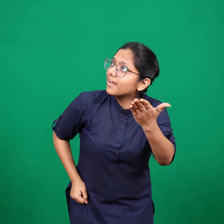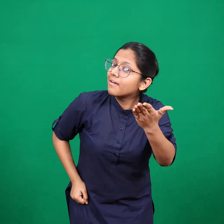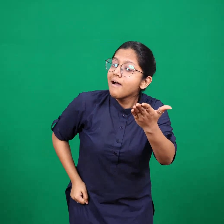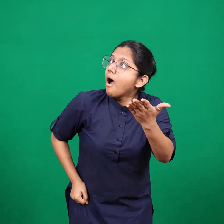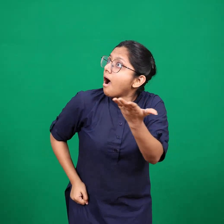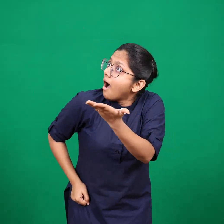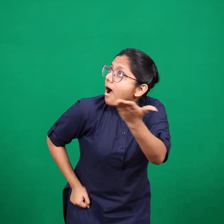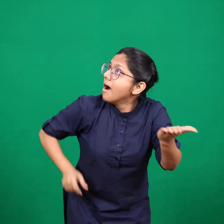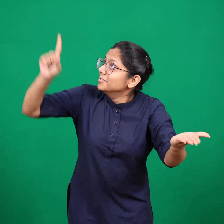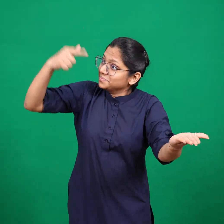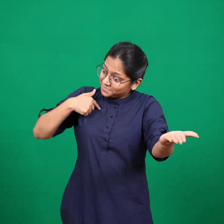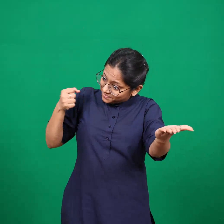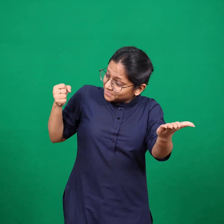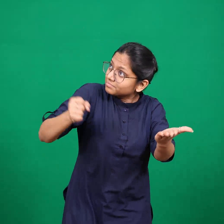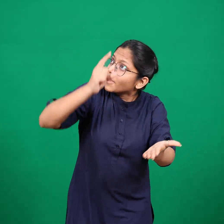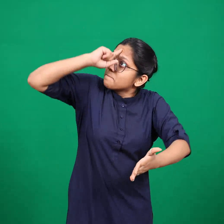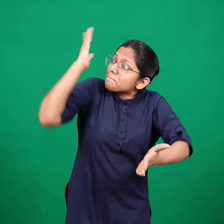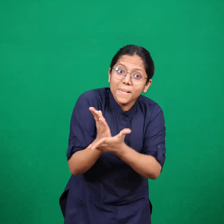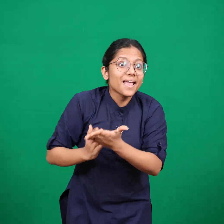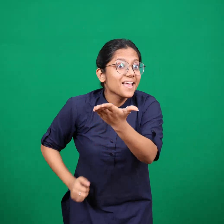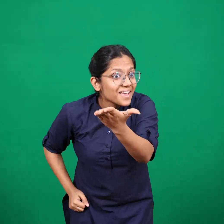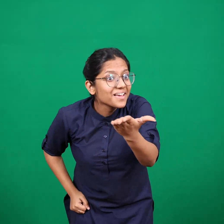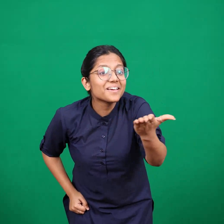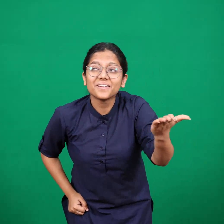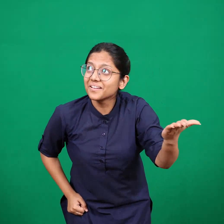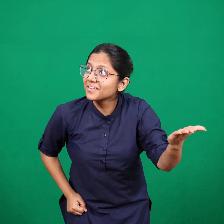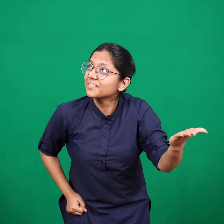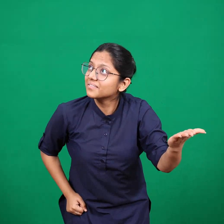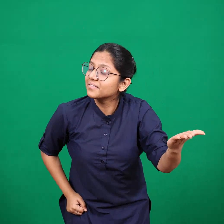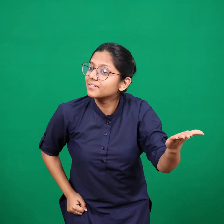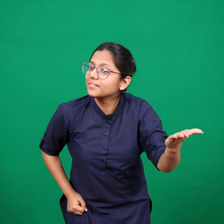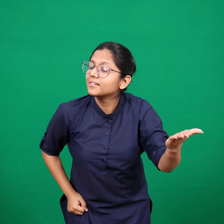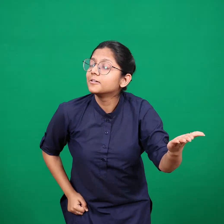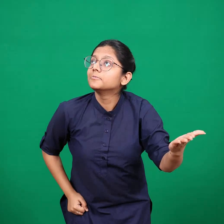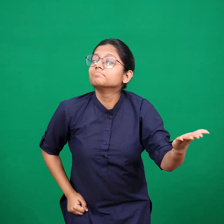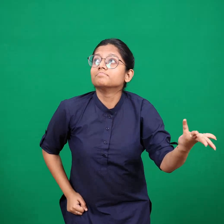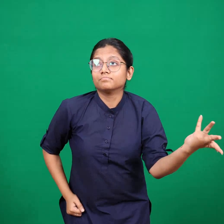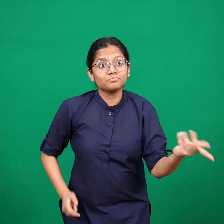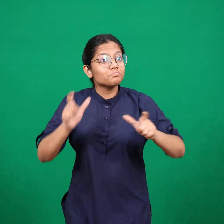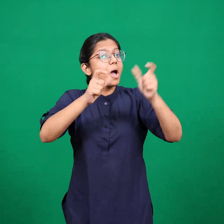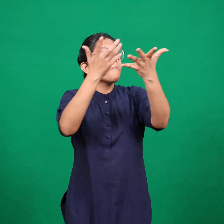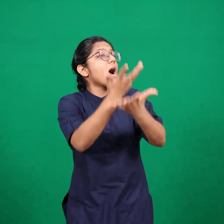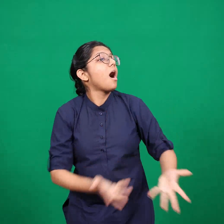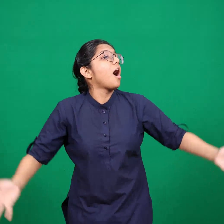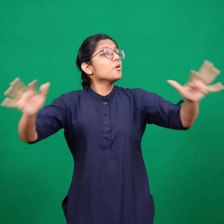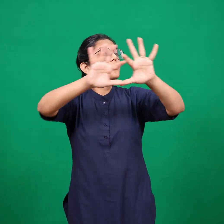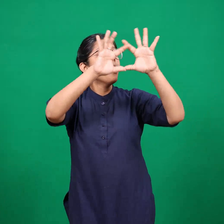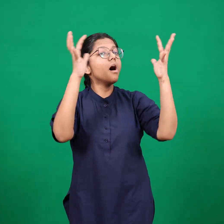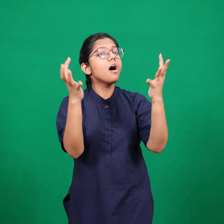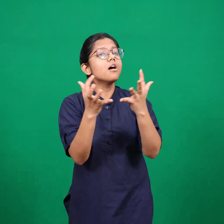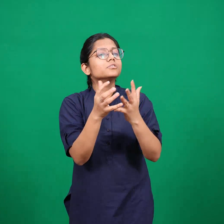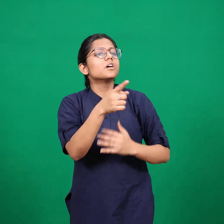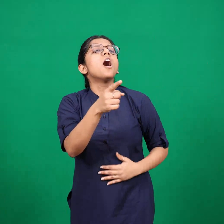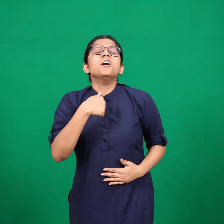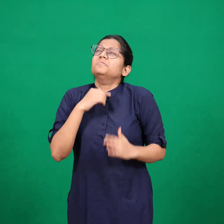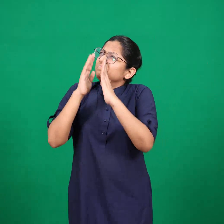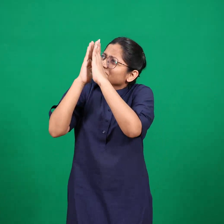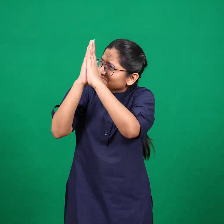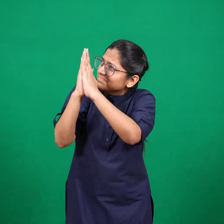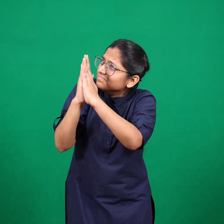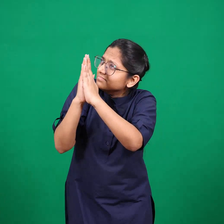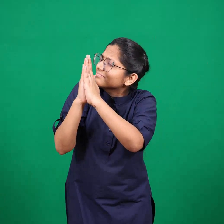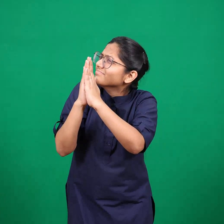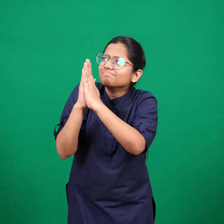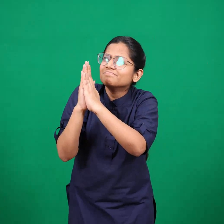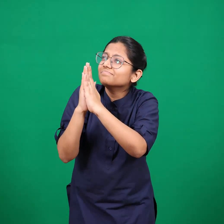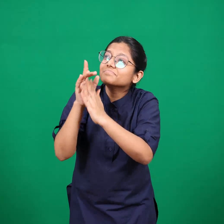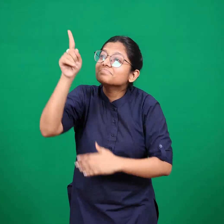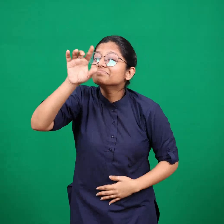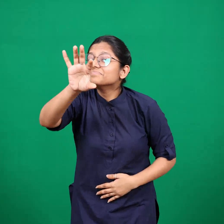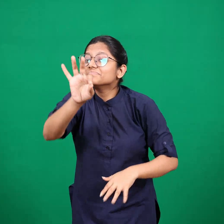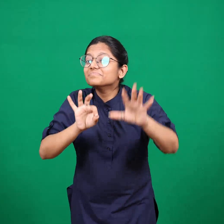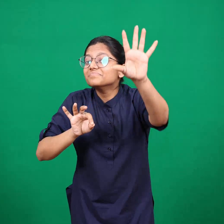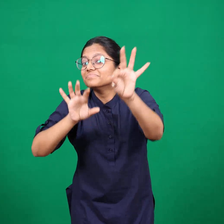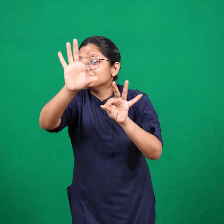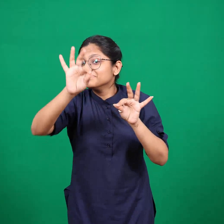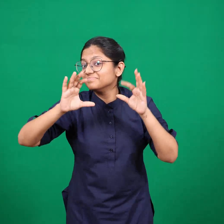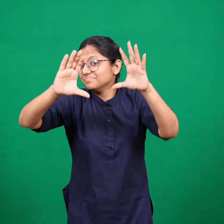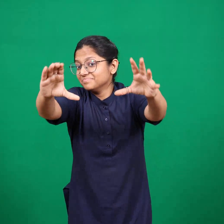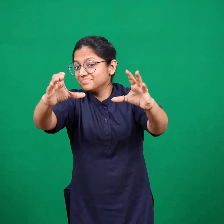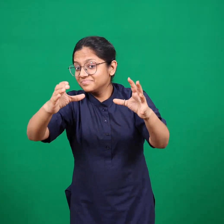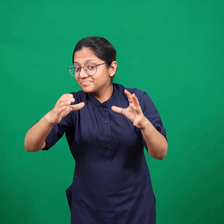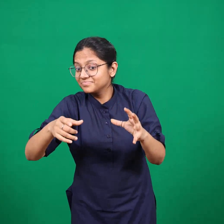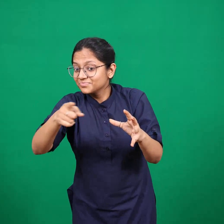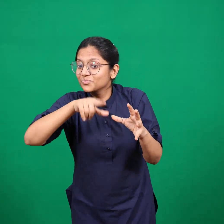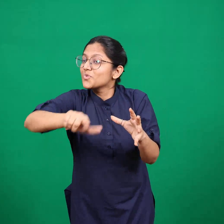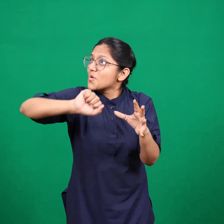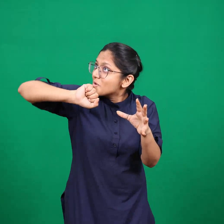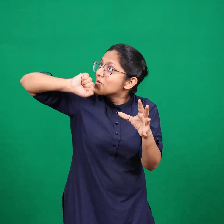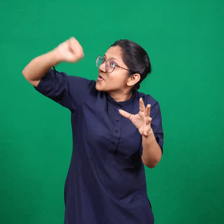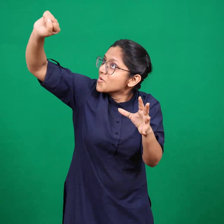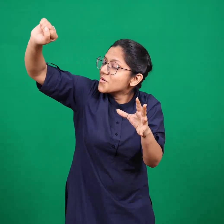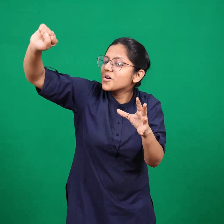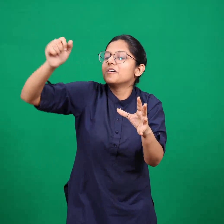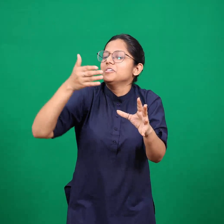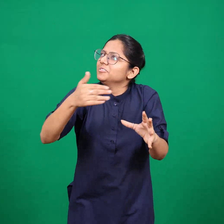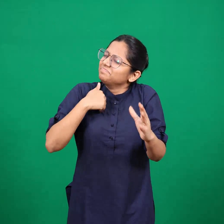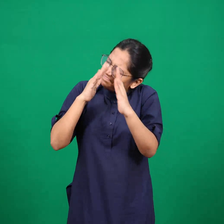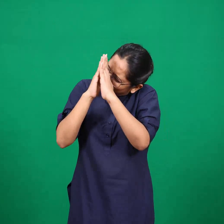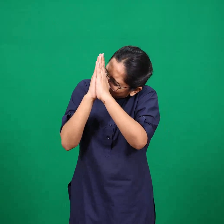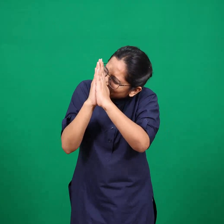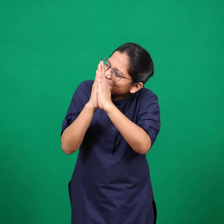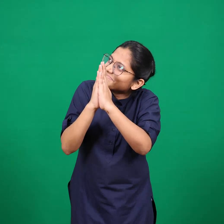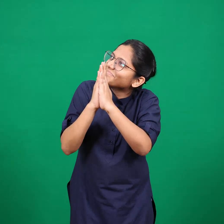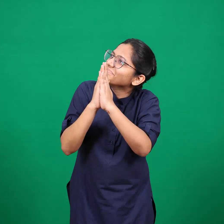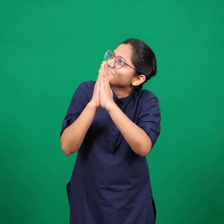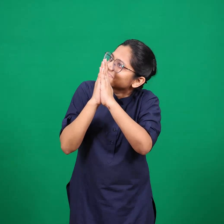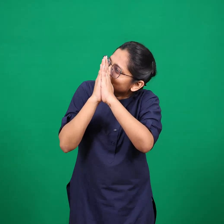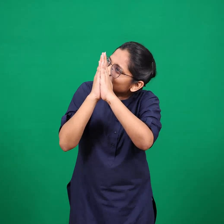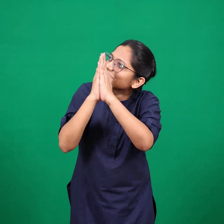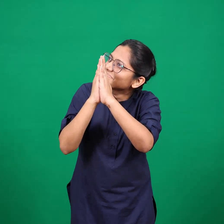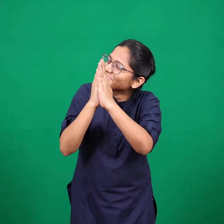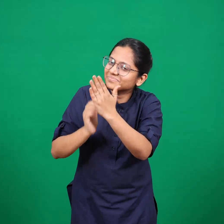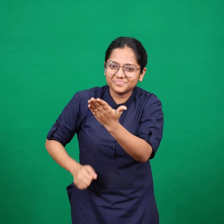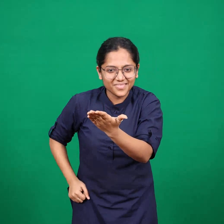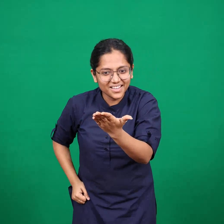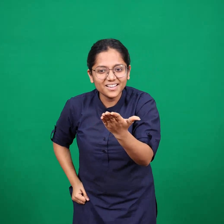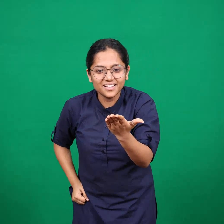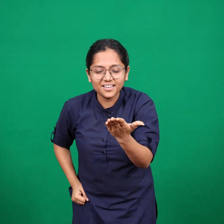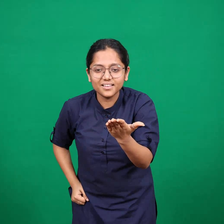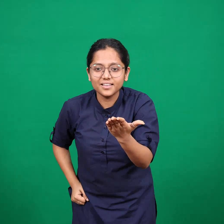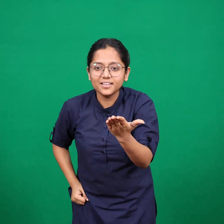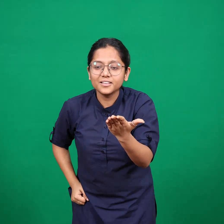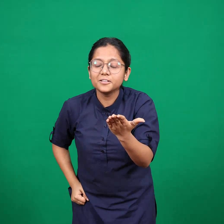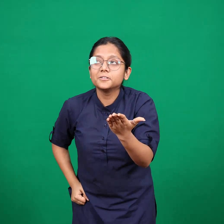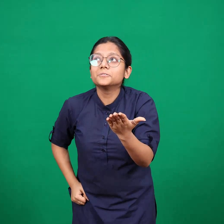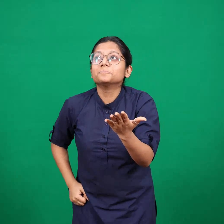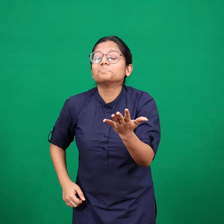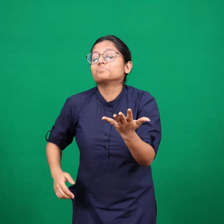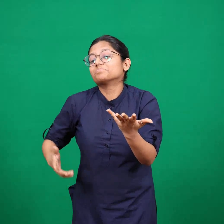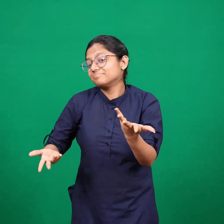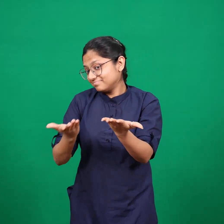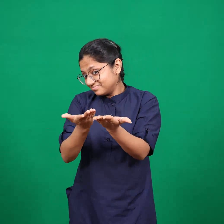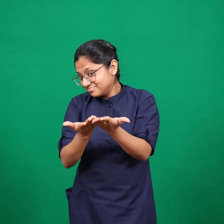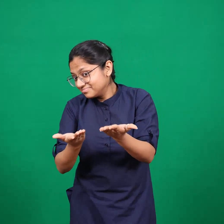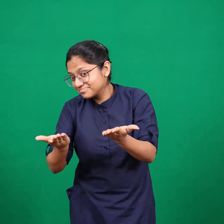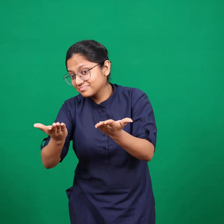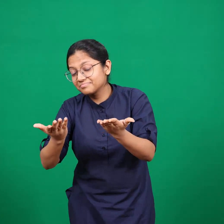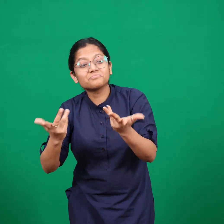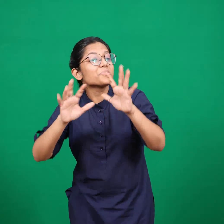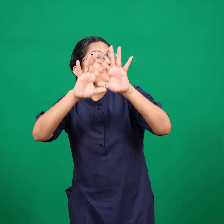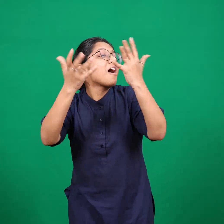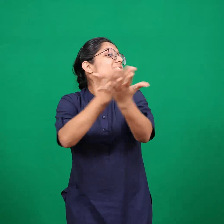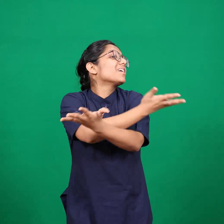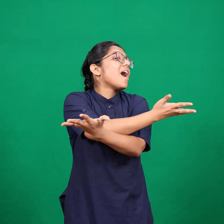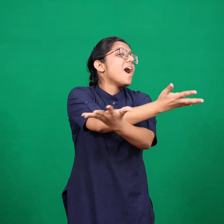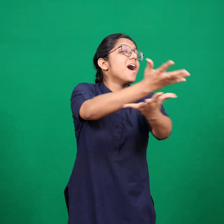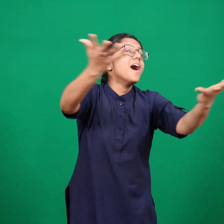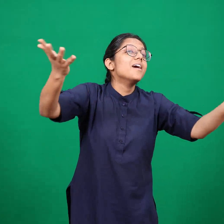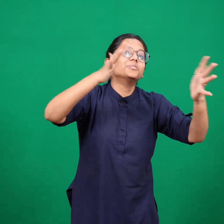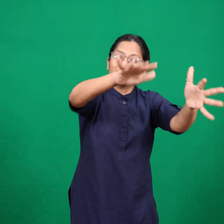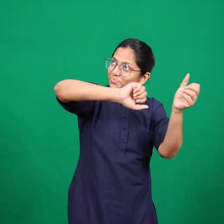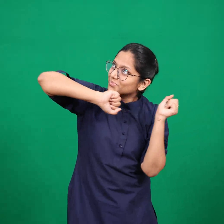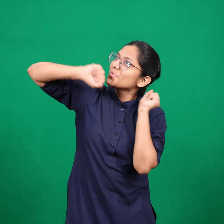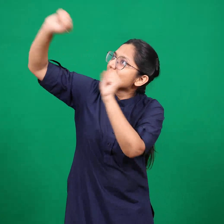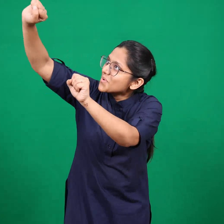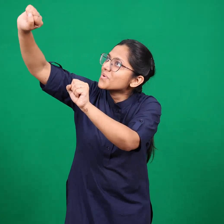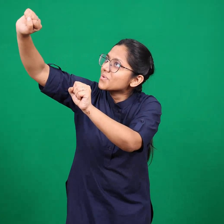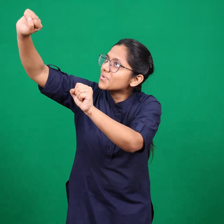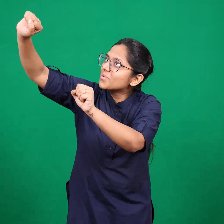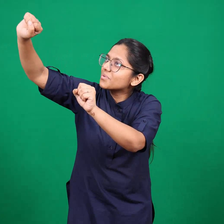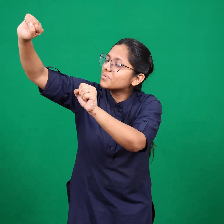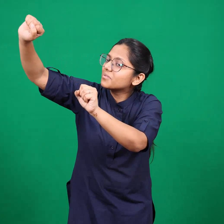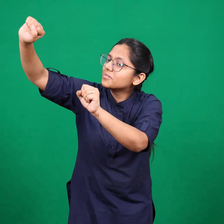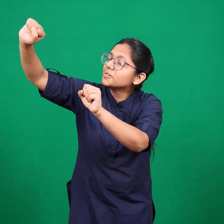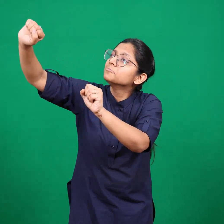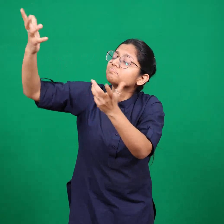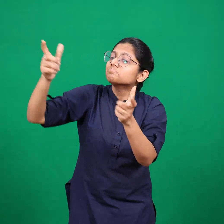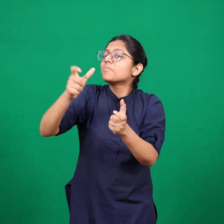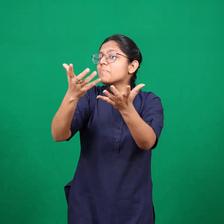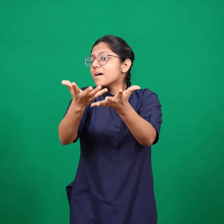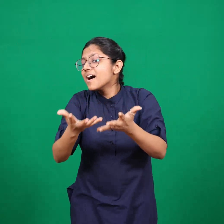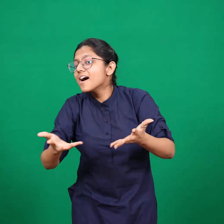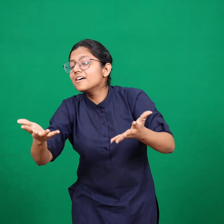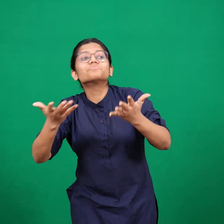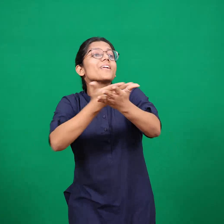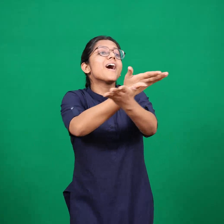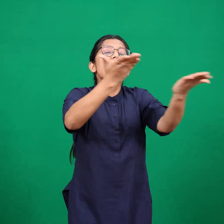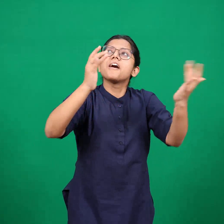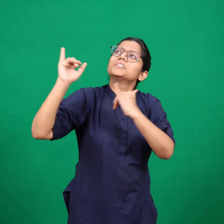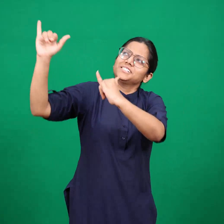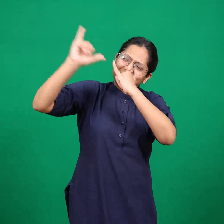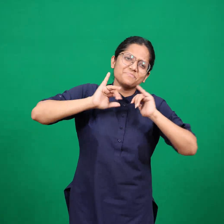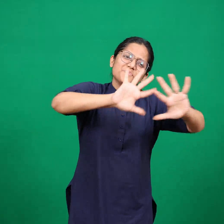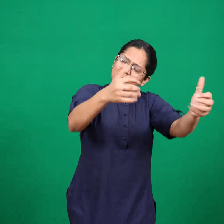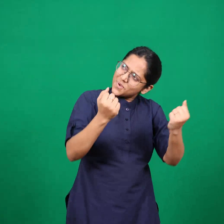I do not ask on behalf of the world, but on behalf of those You have given Me; for they are Yours.